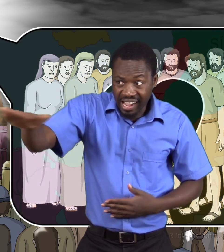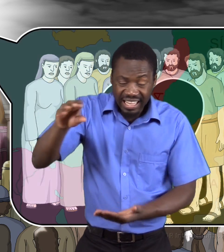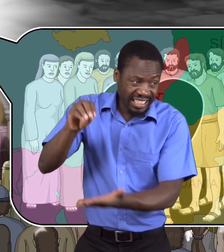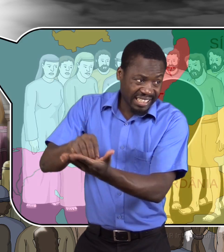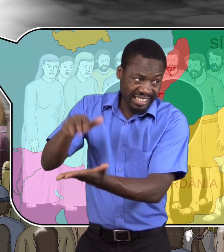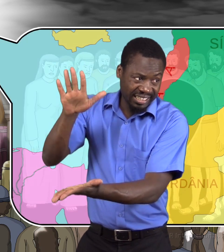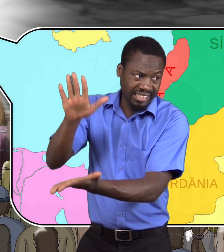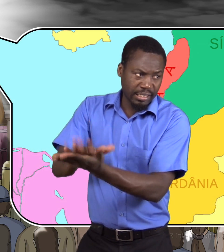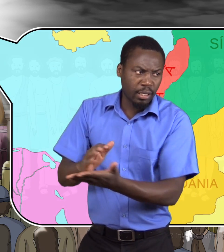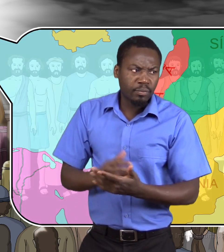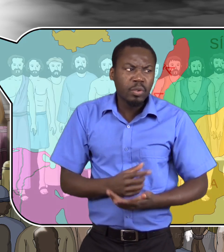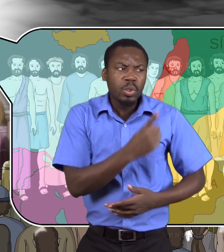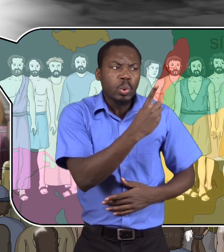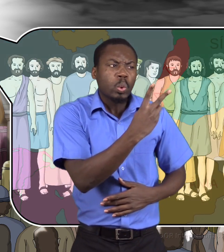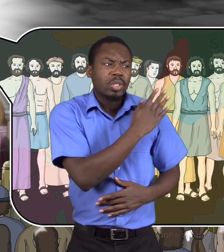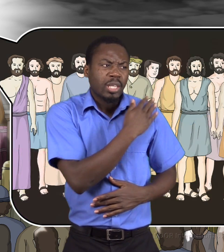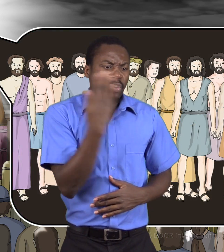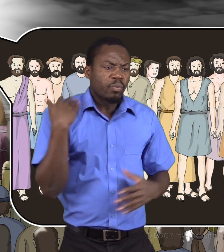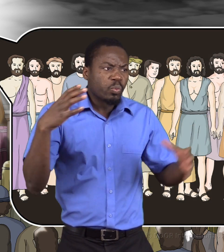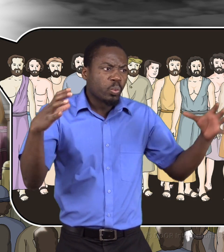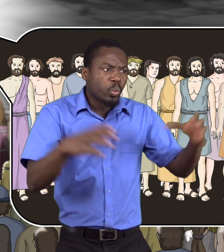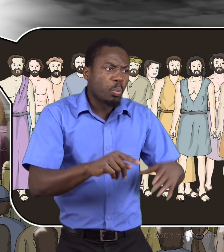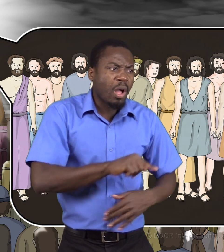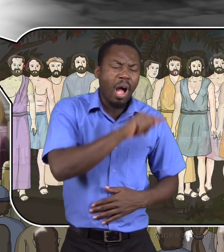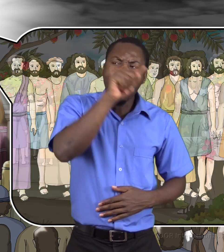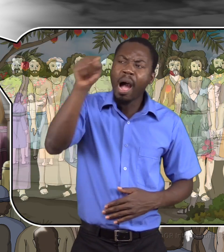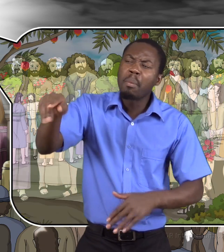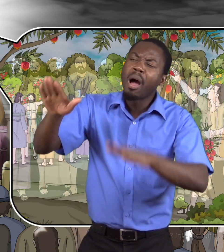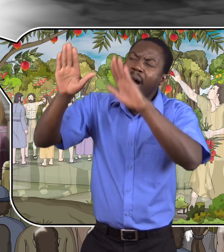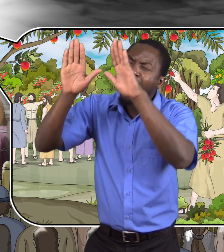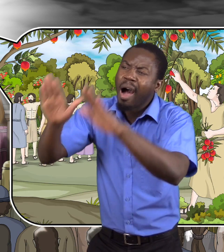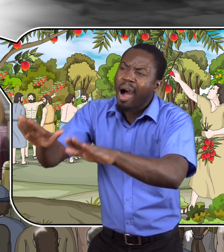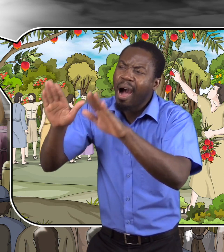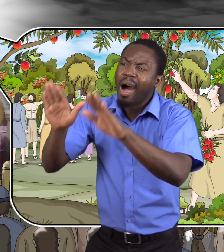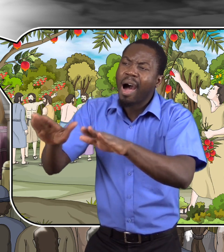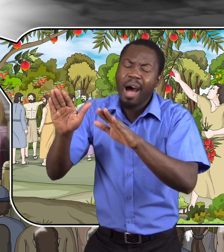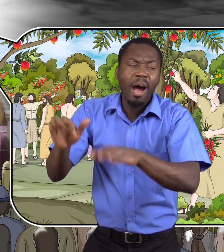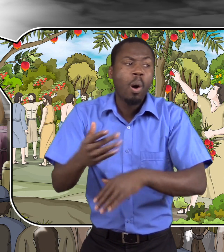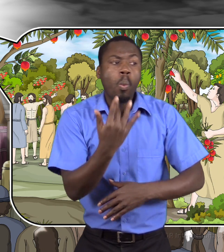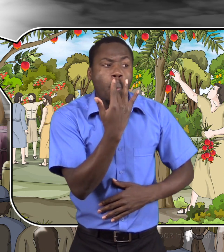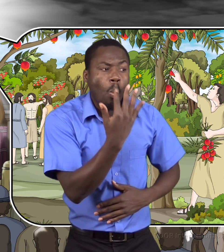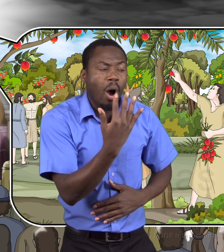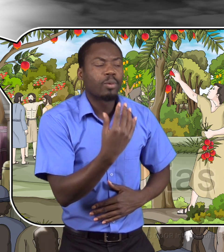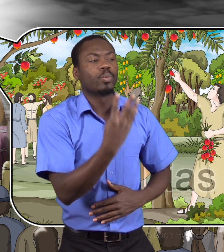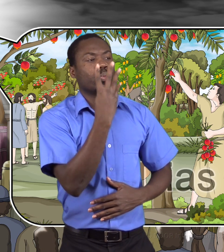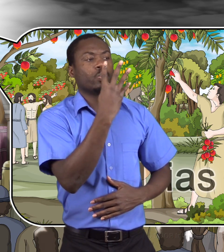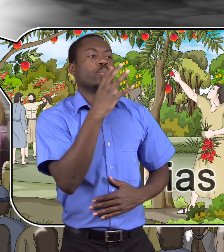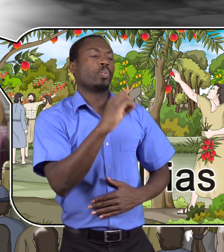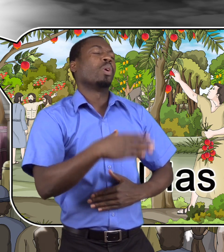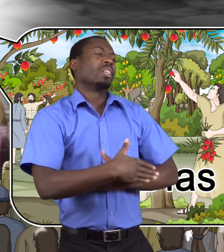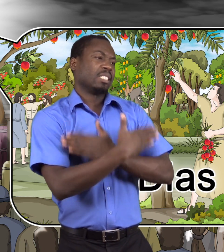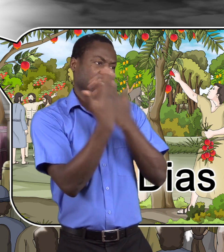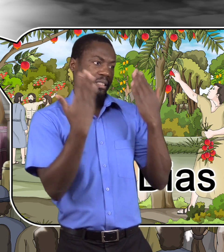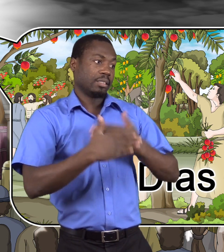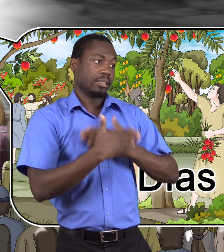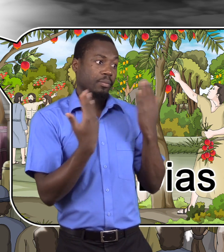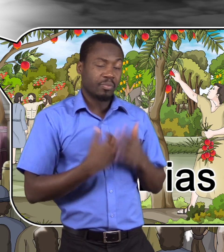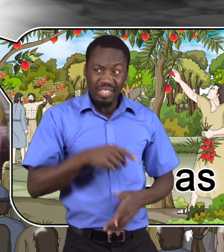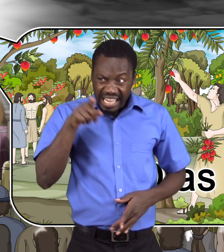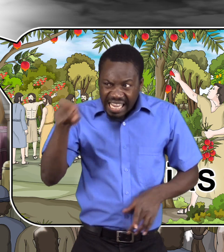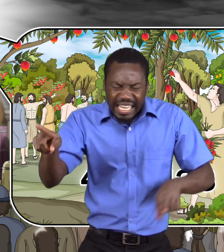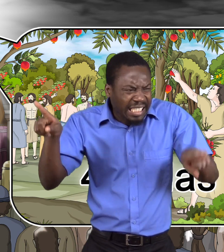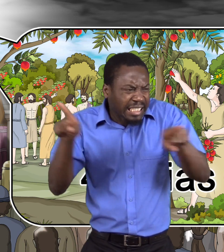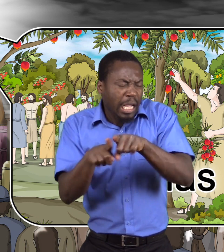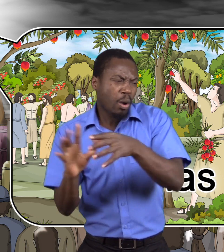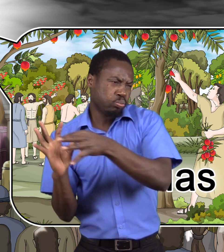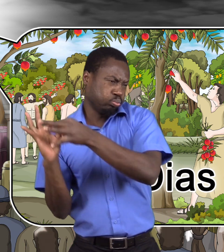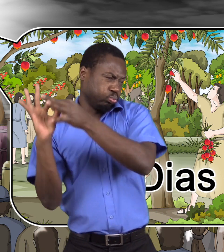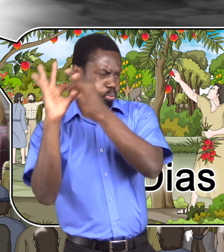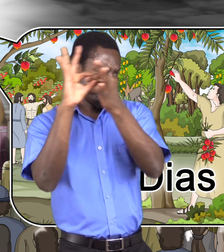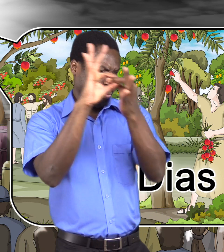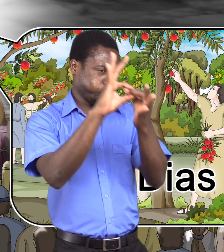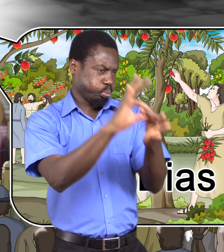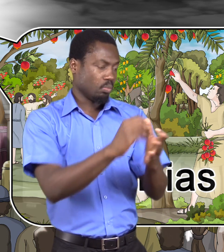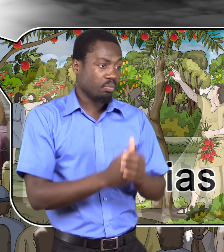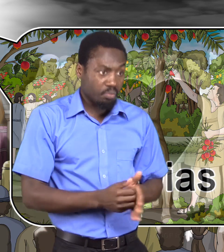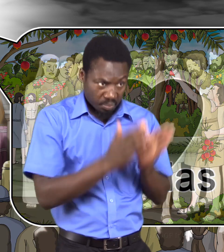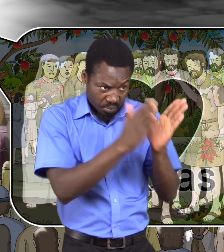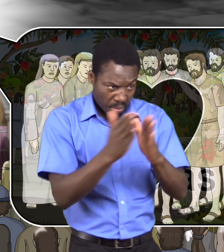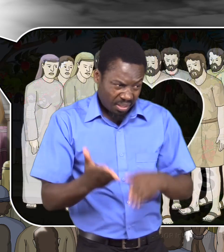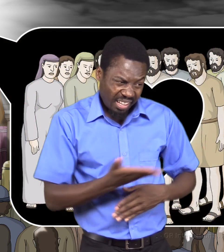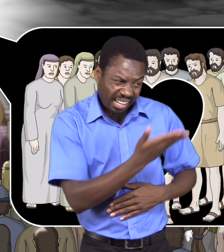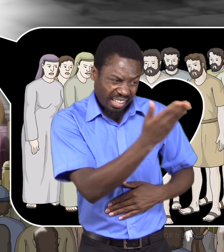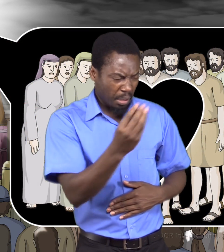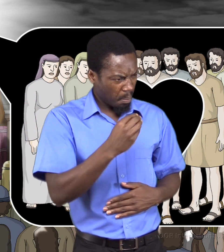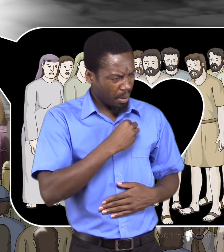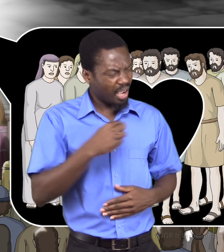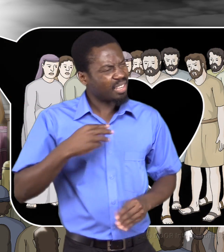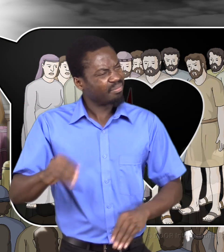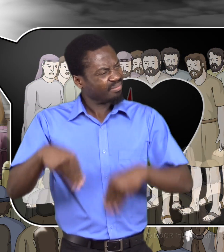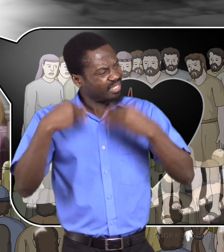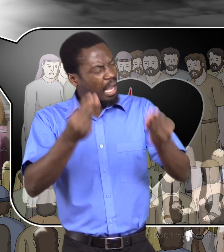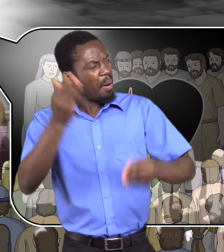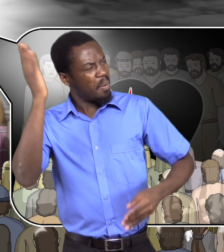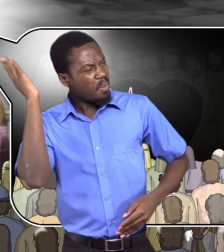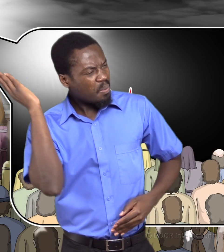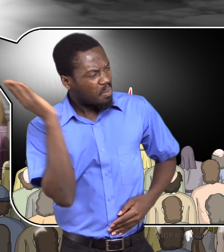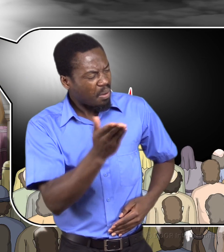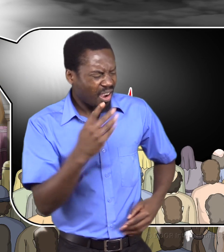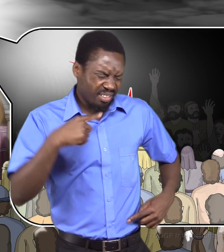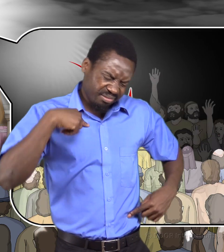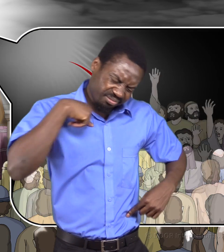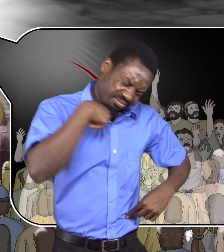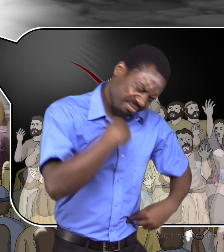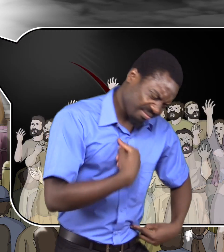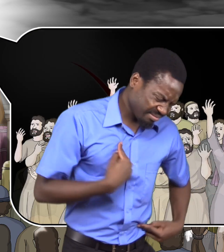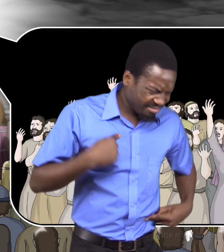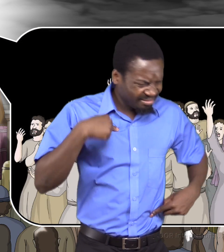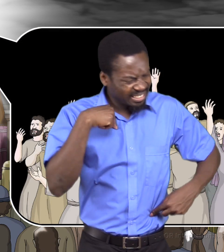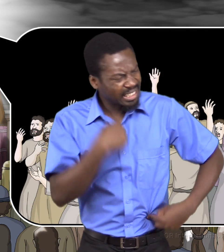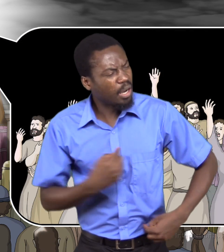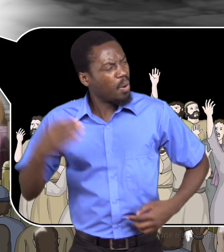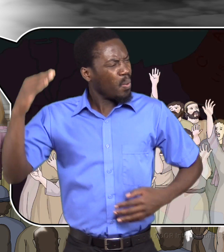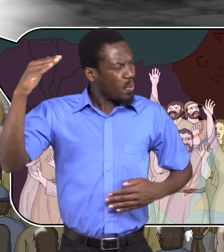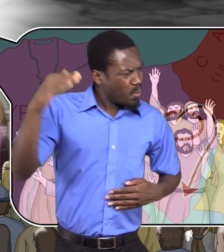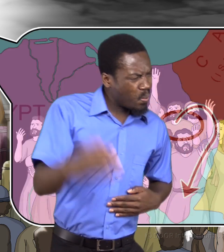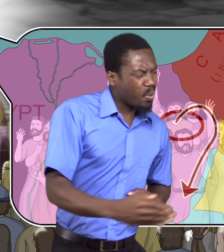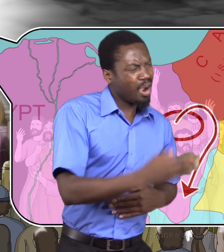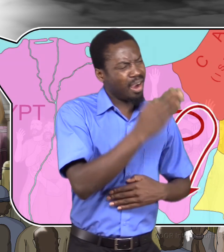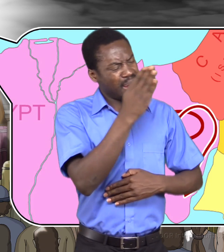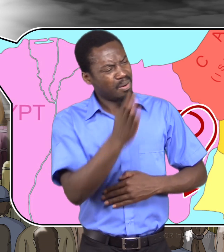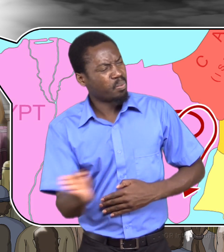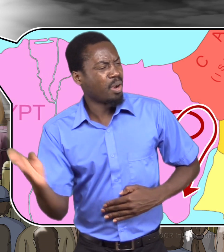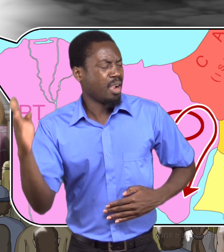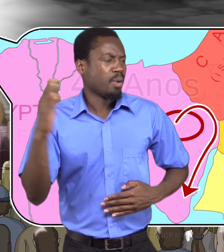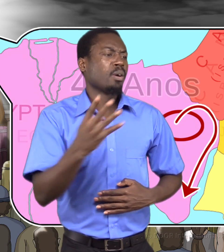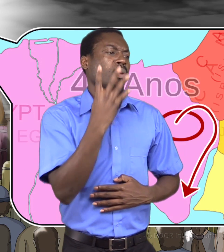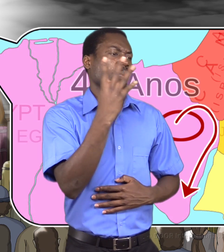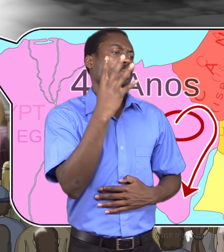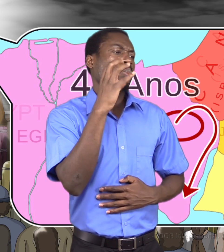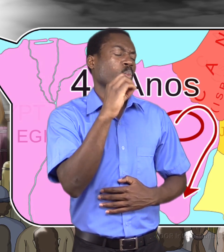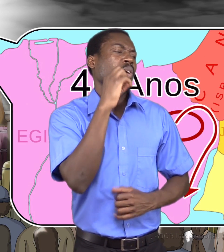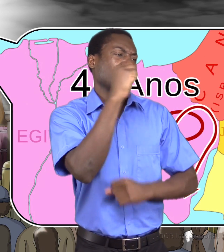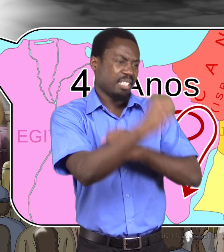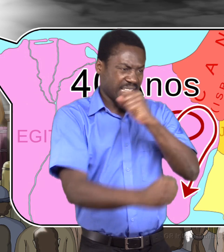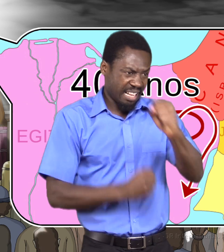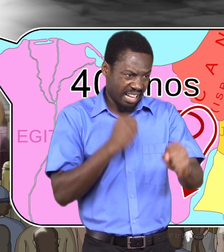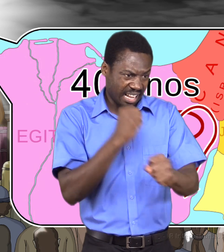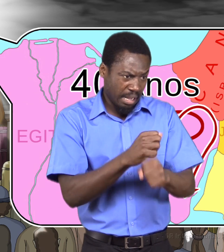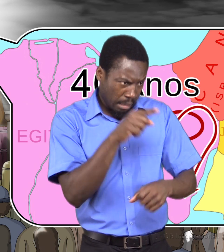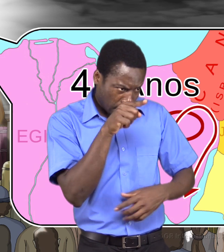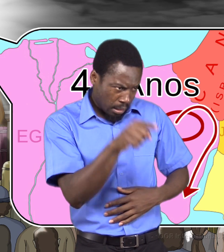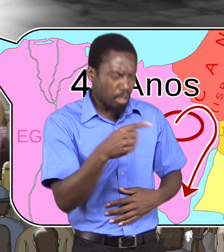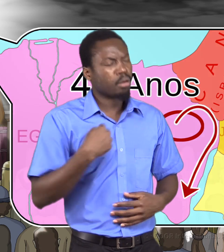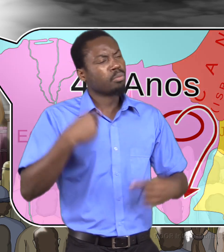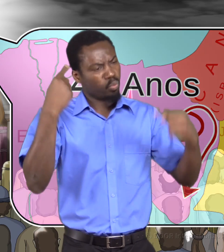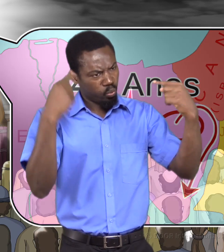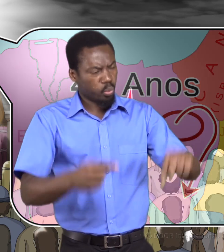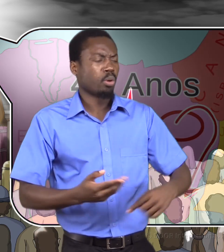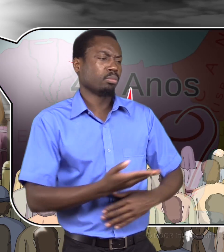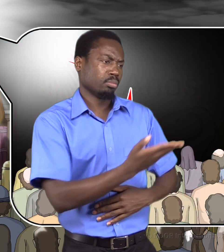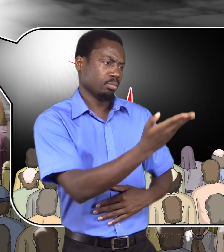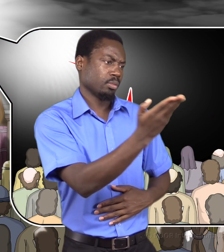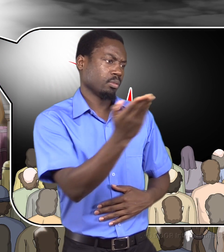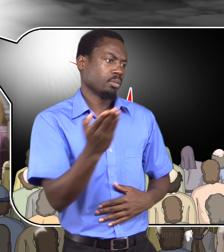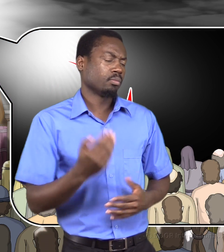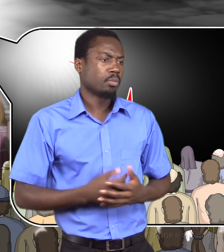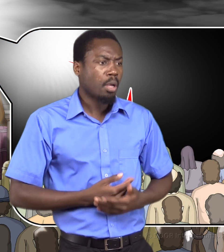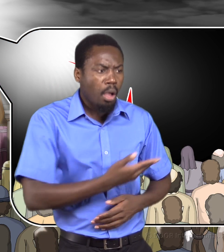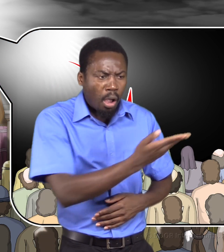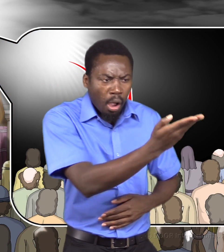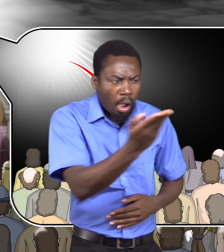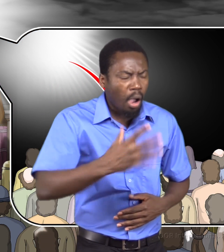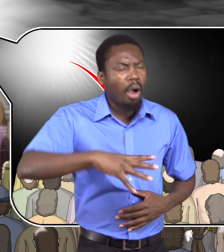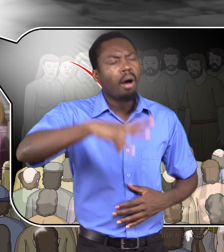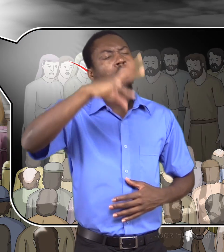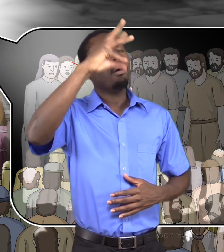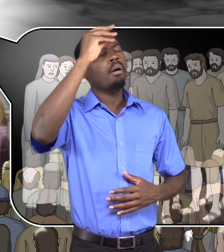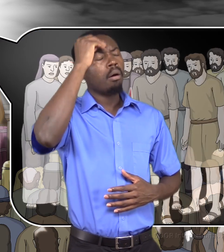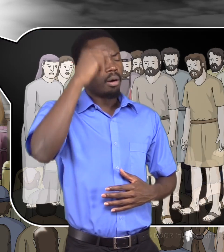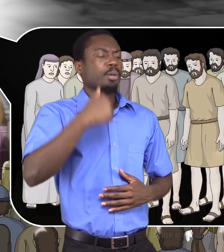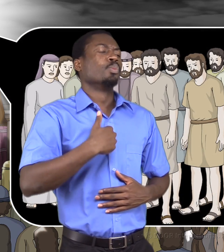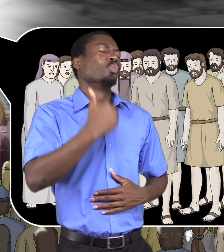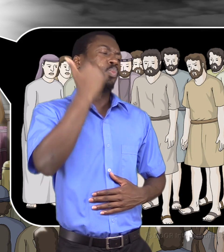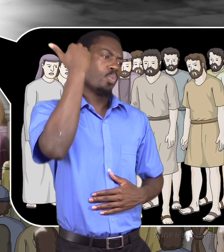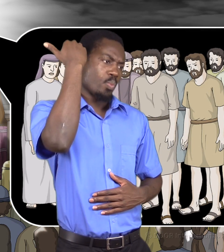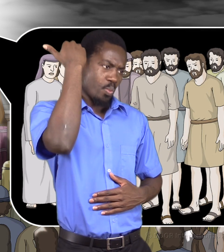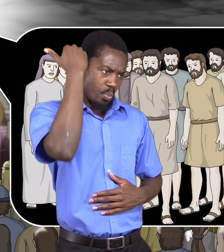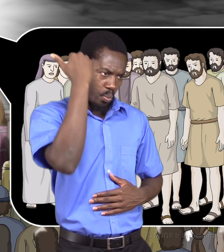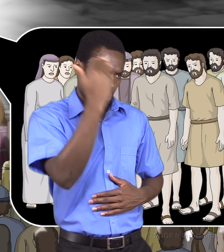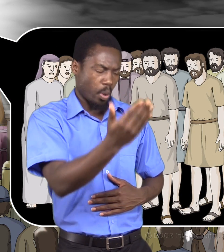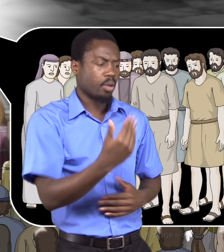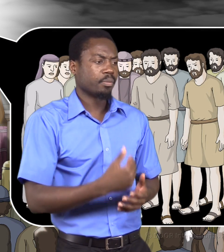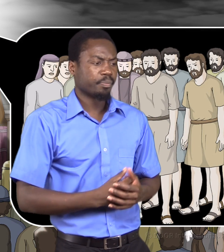In keeping with the forty days you spied out the land, you shall bear your guilt forty years—a year for each day—and you will experience My alienation.